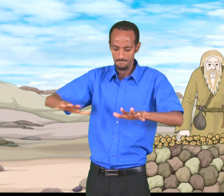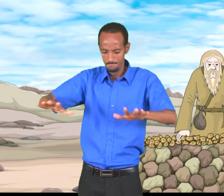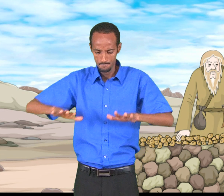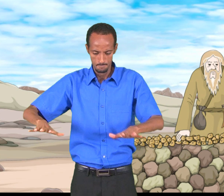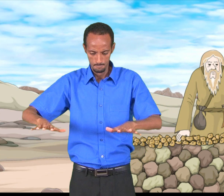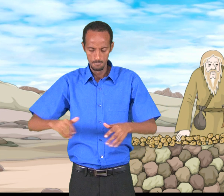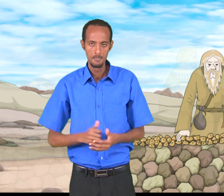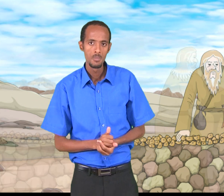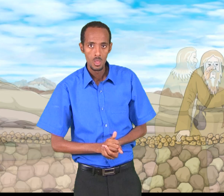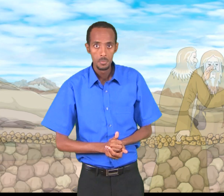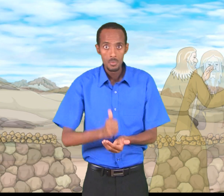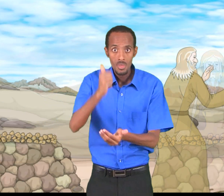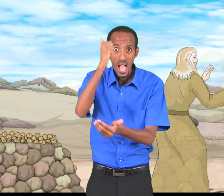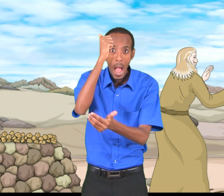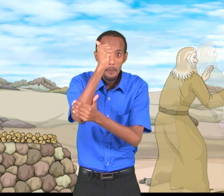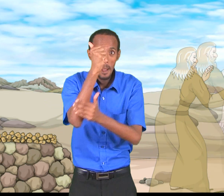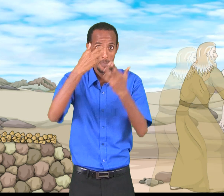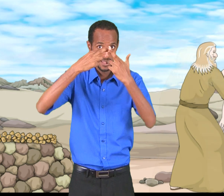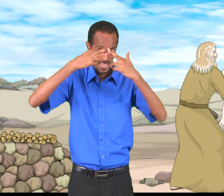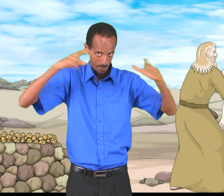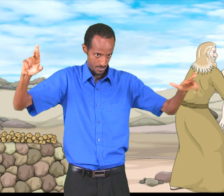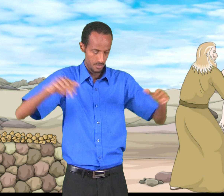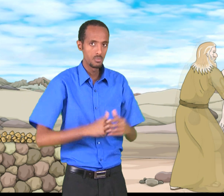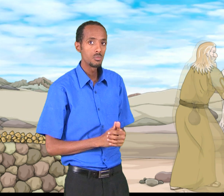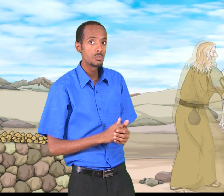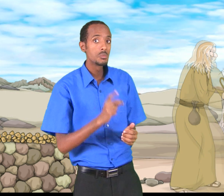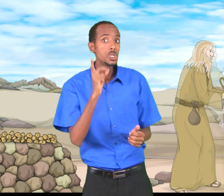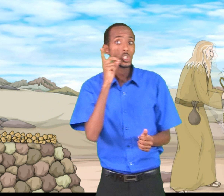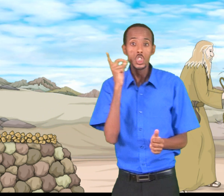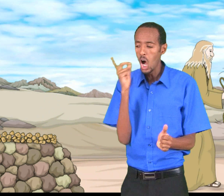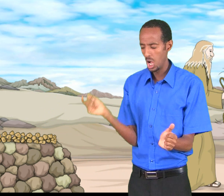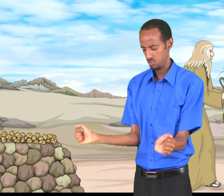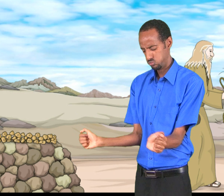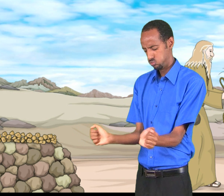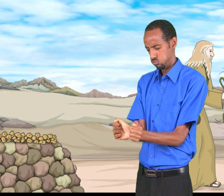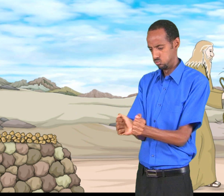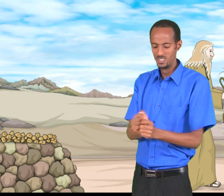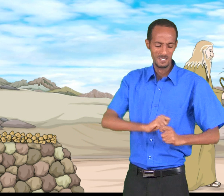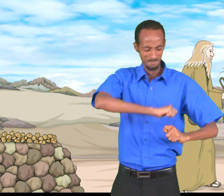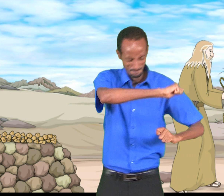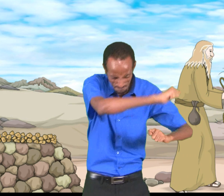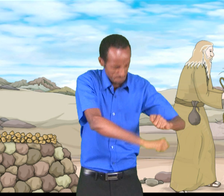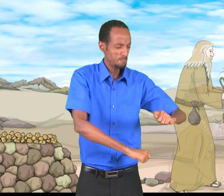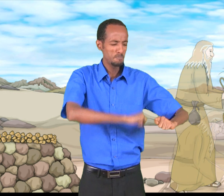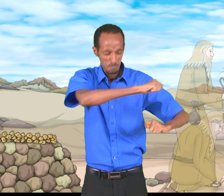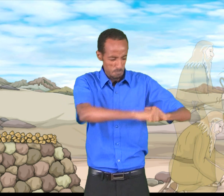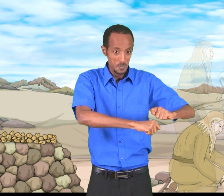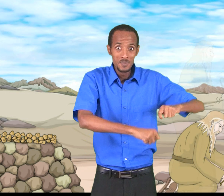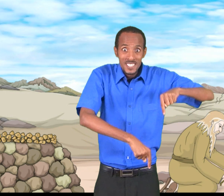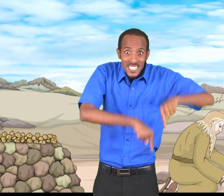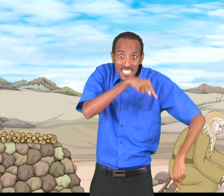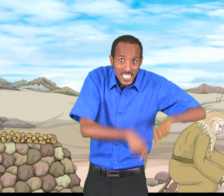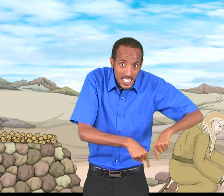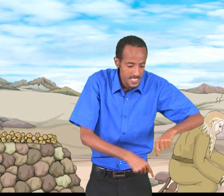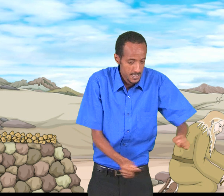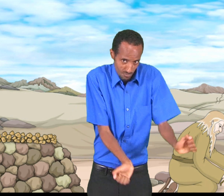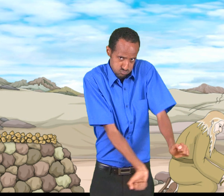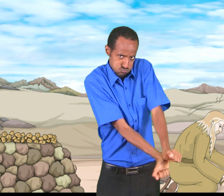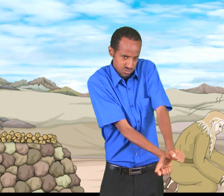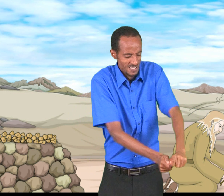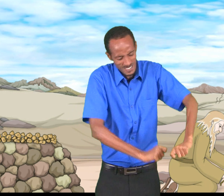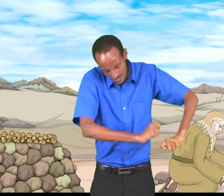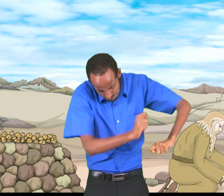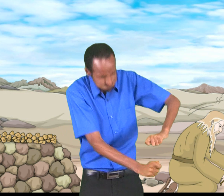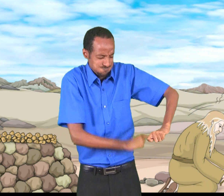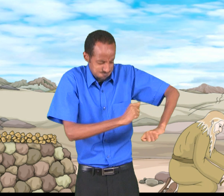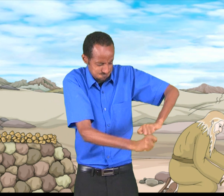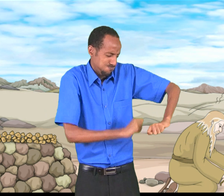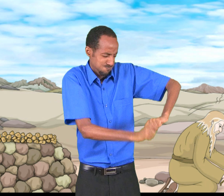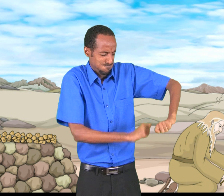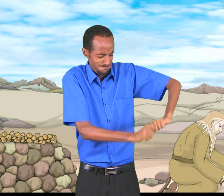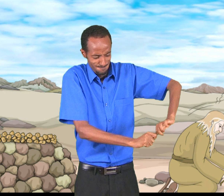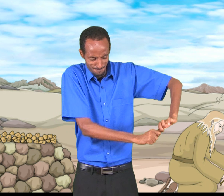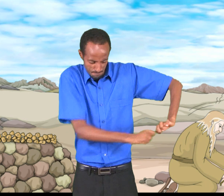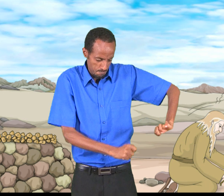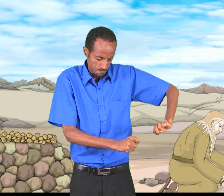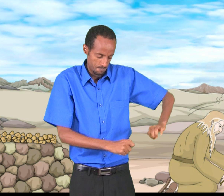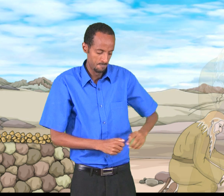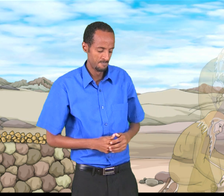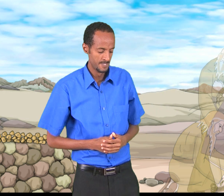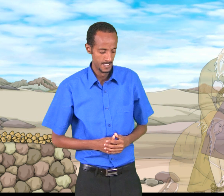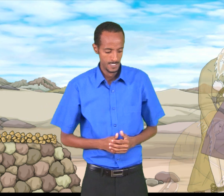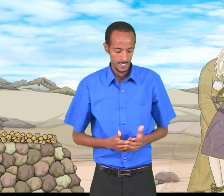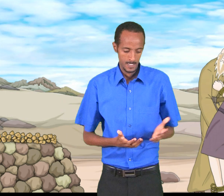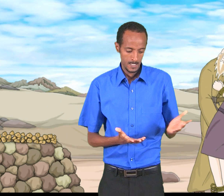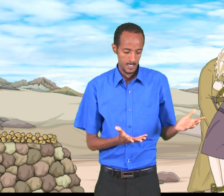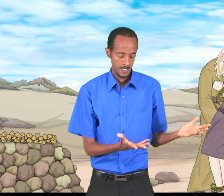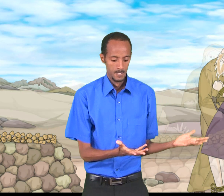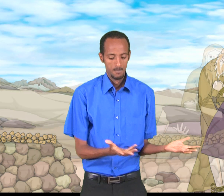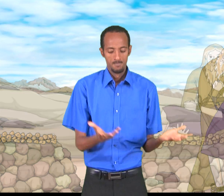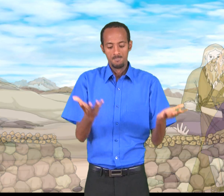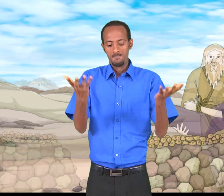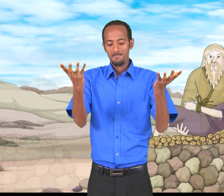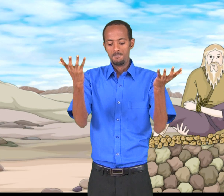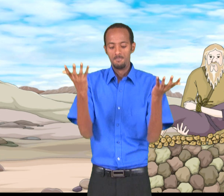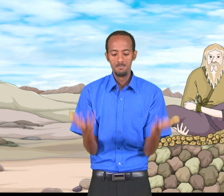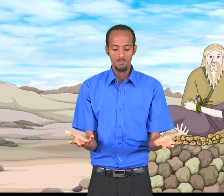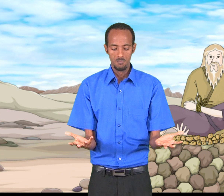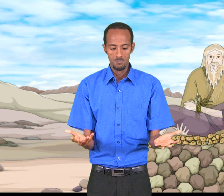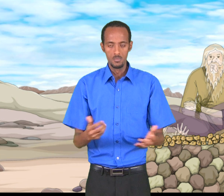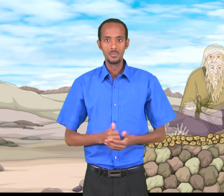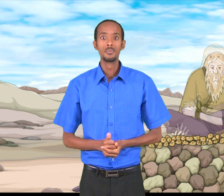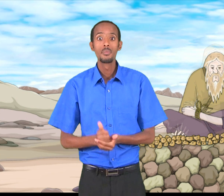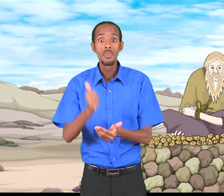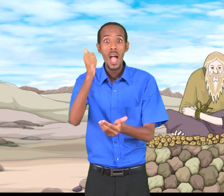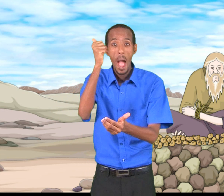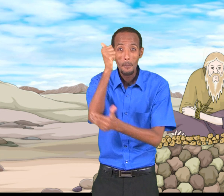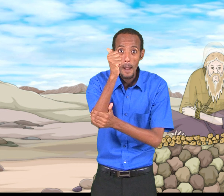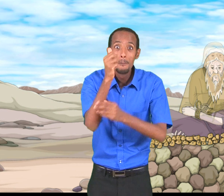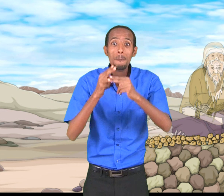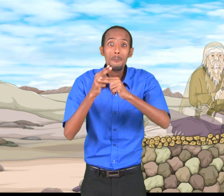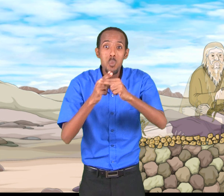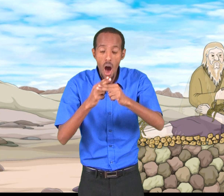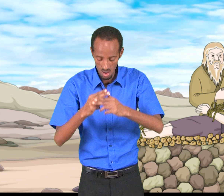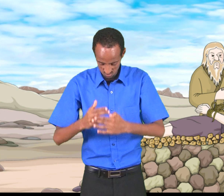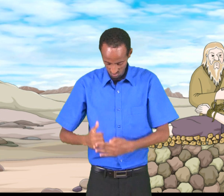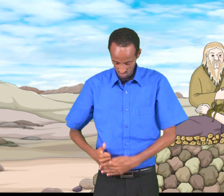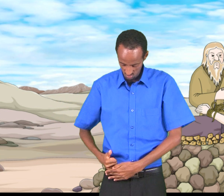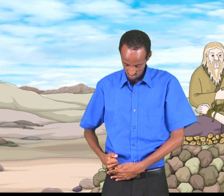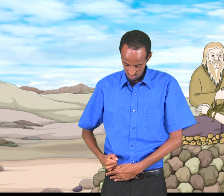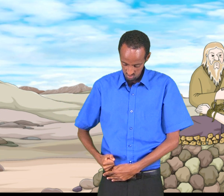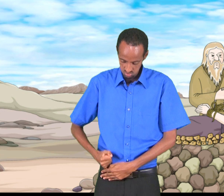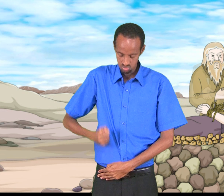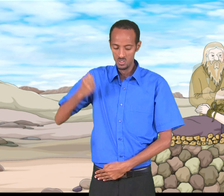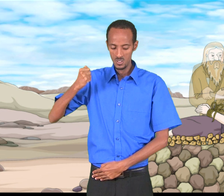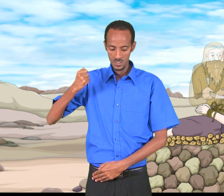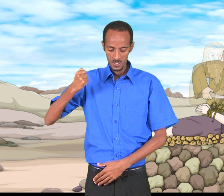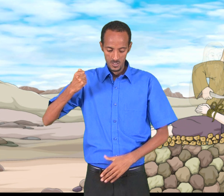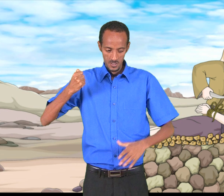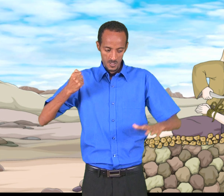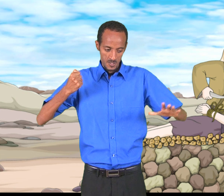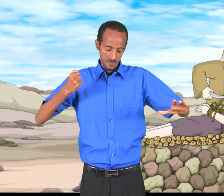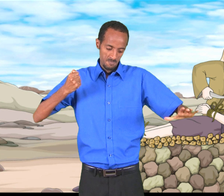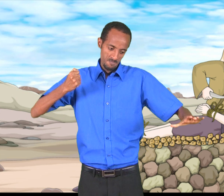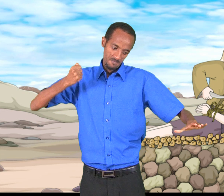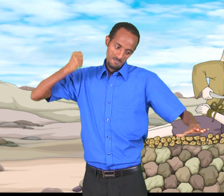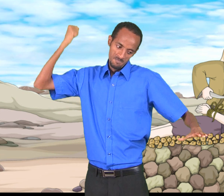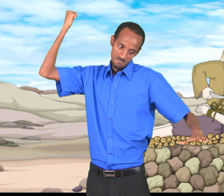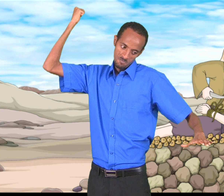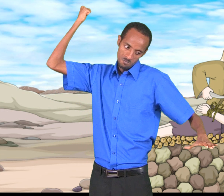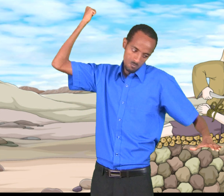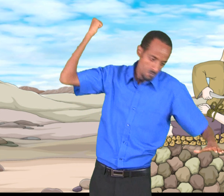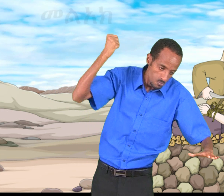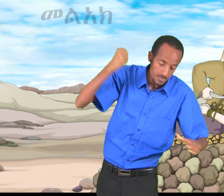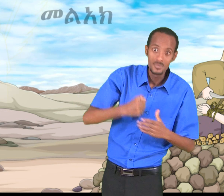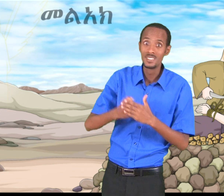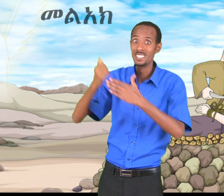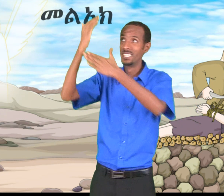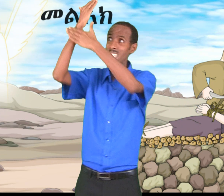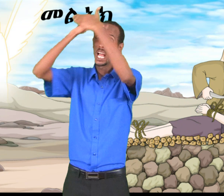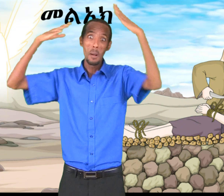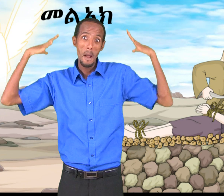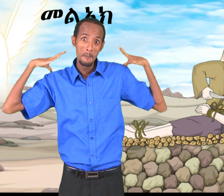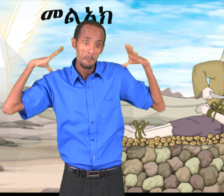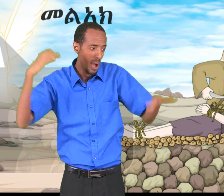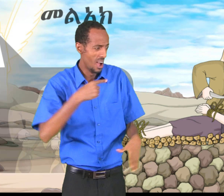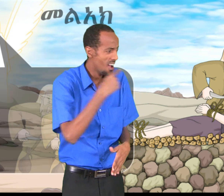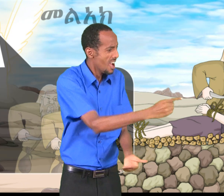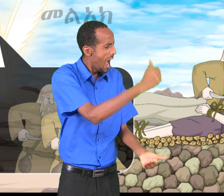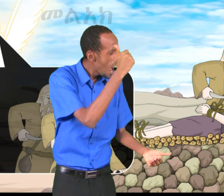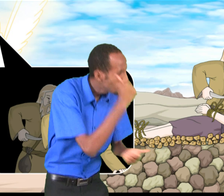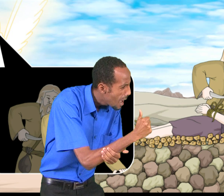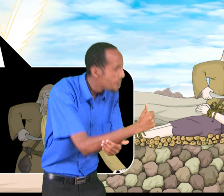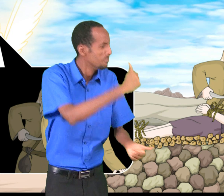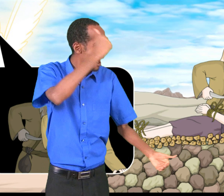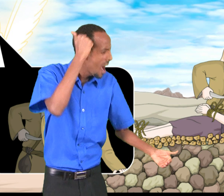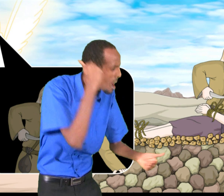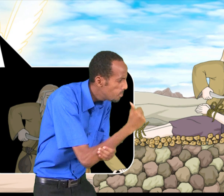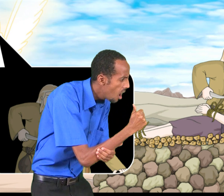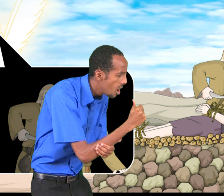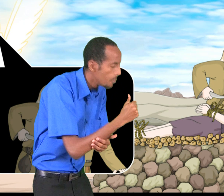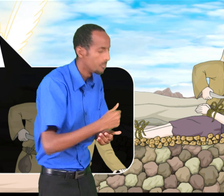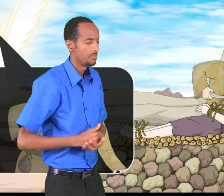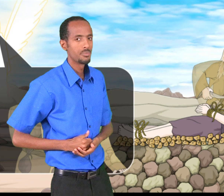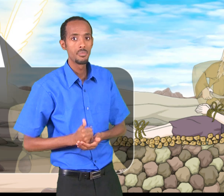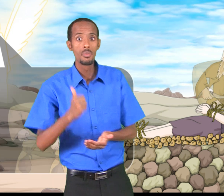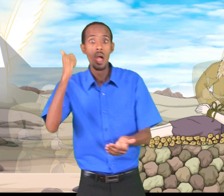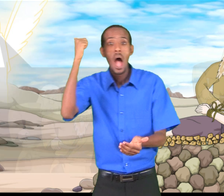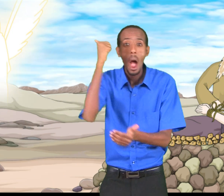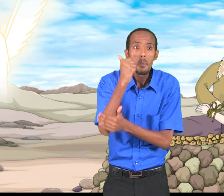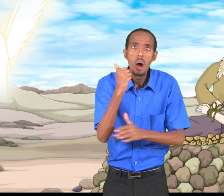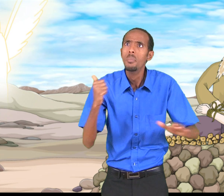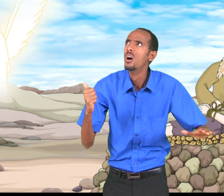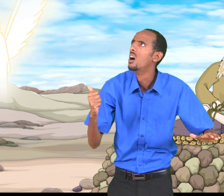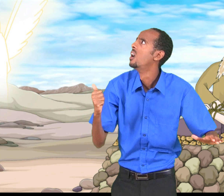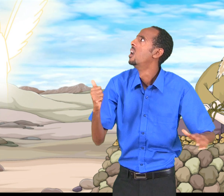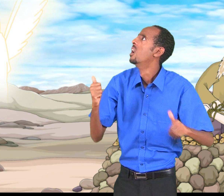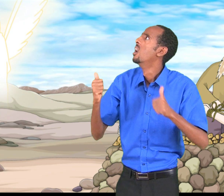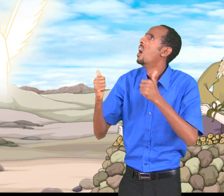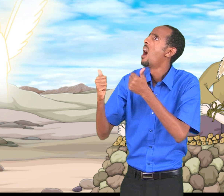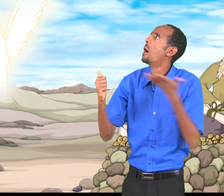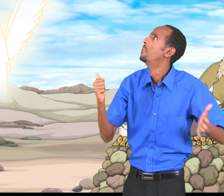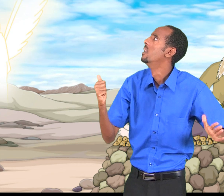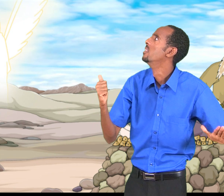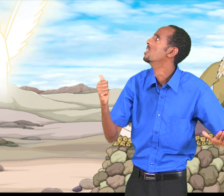He bound his son Isaac and placed him on the altar, atop the wood. Then Abraham reached out his hand and took the knife to slaughter his son. Just then the angel of the LORD called out to him from heaven, “Abraham, Abraham!”